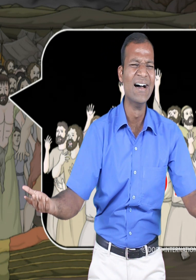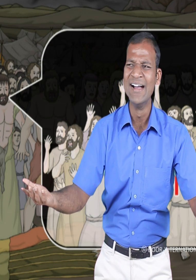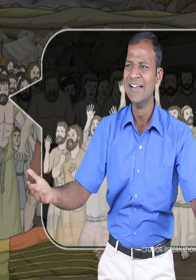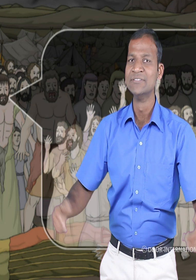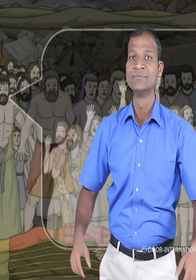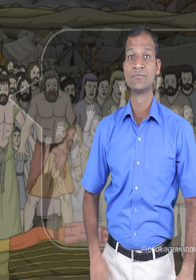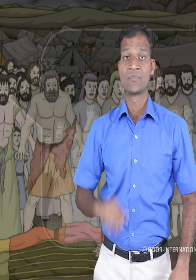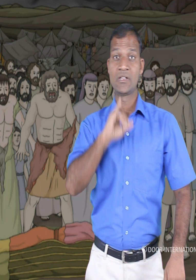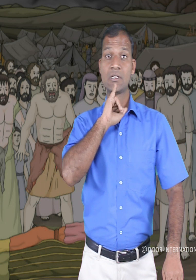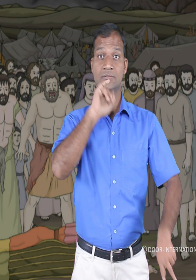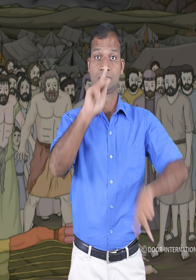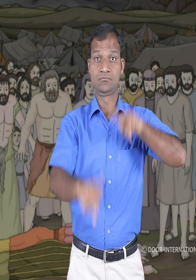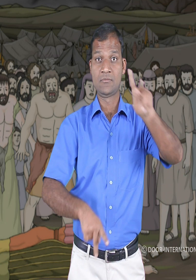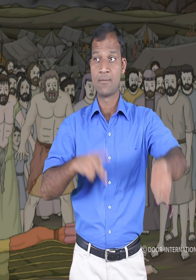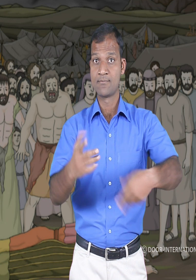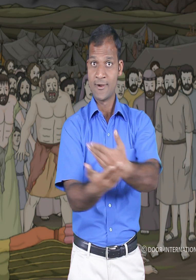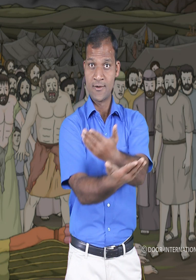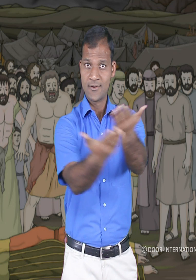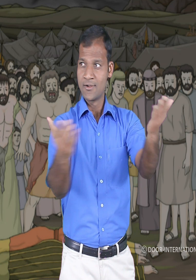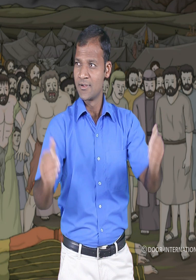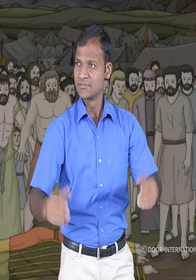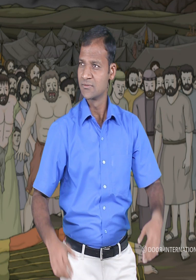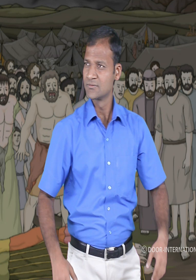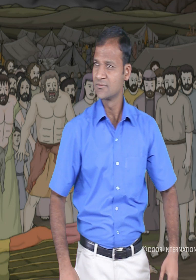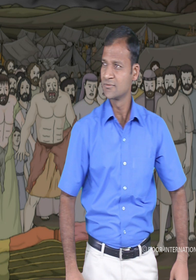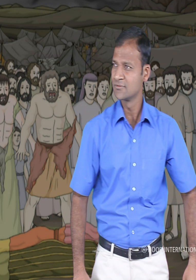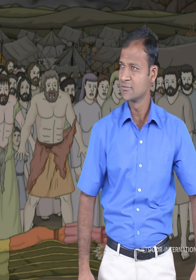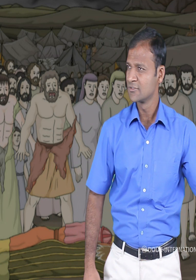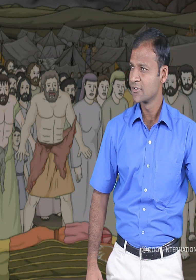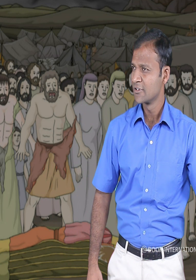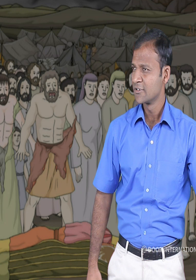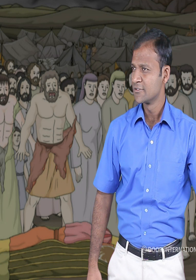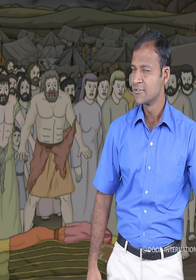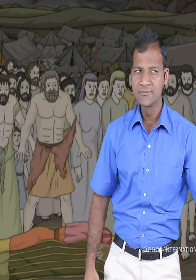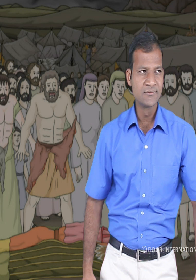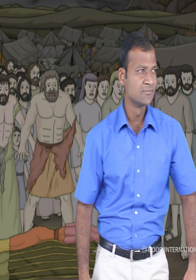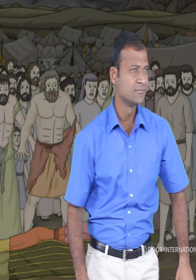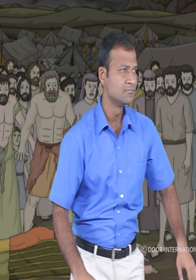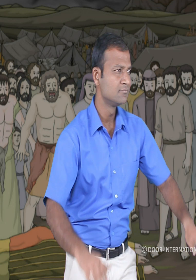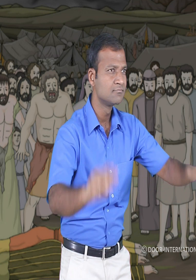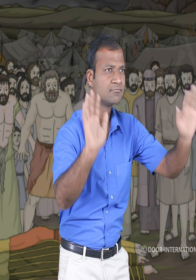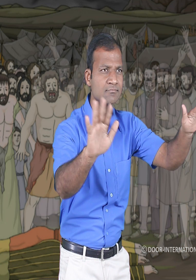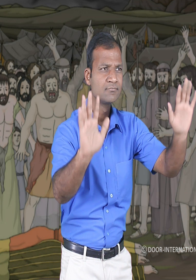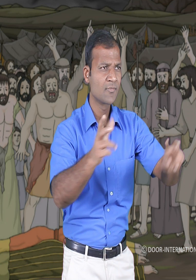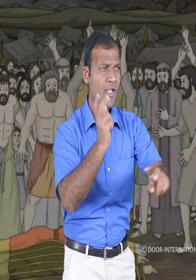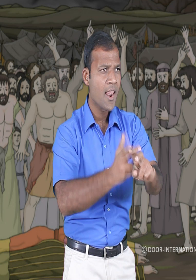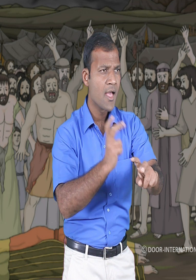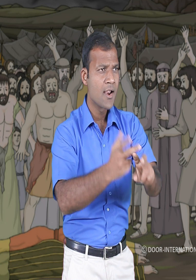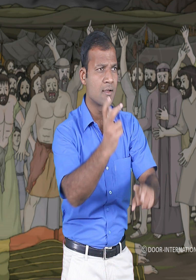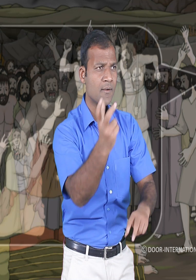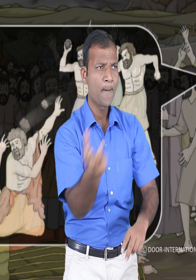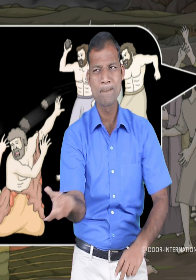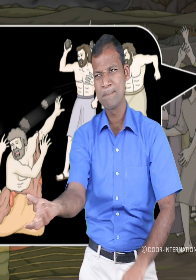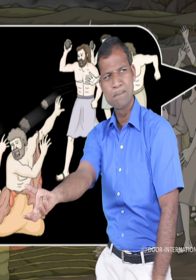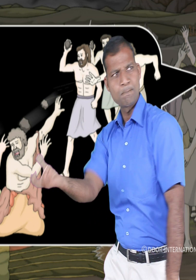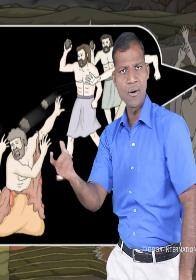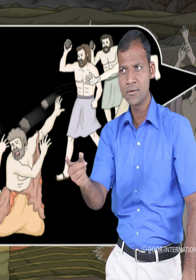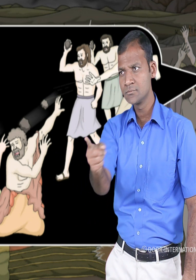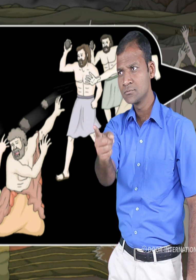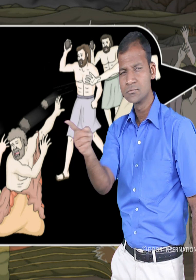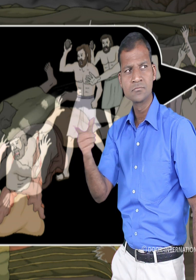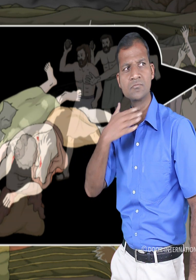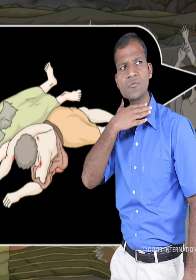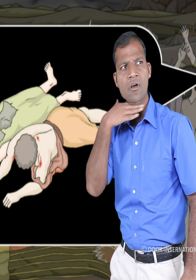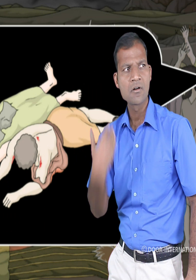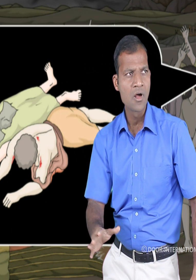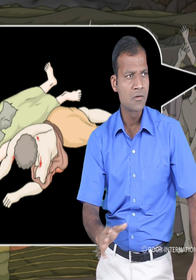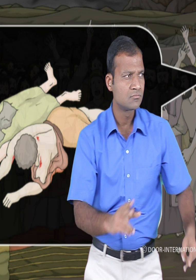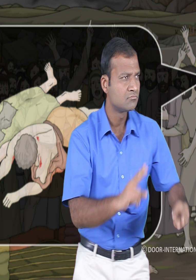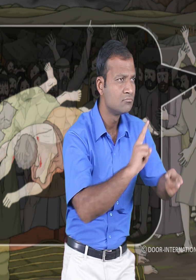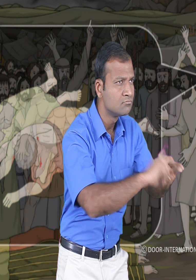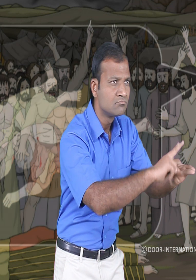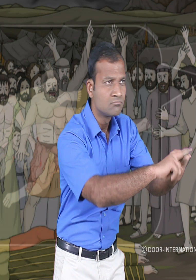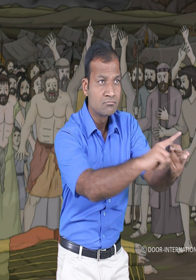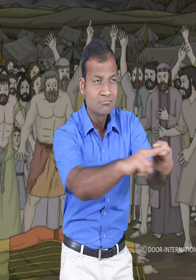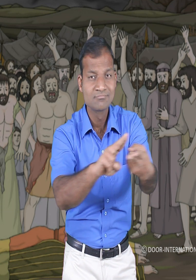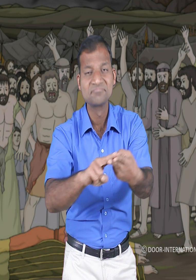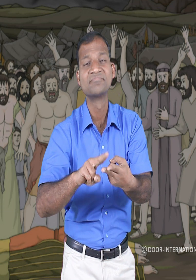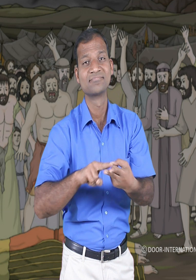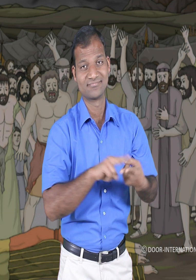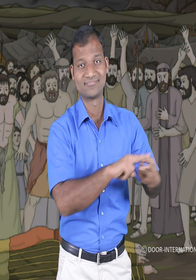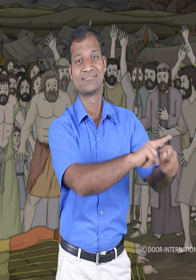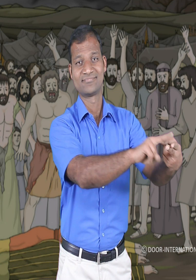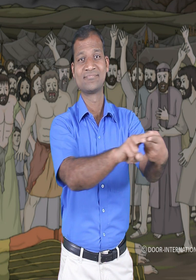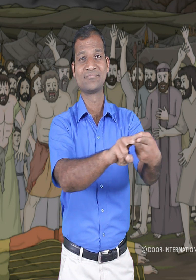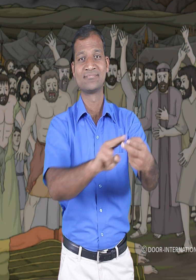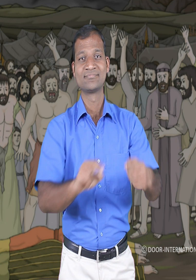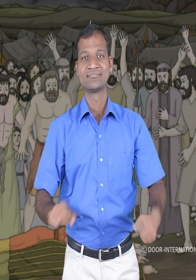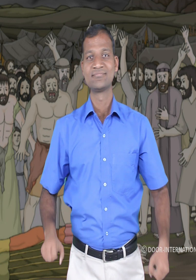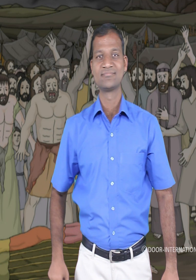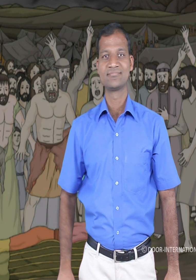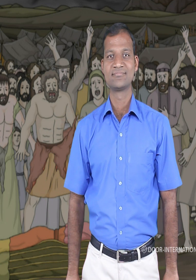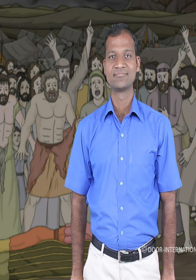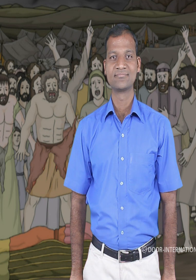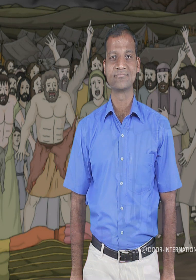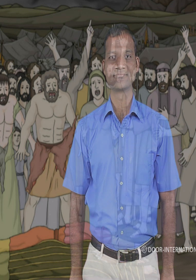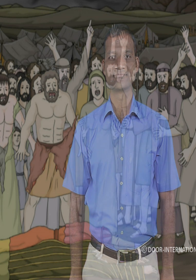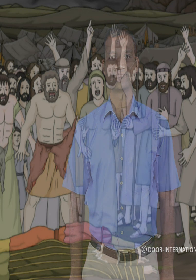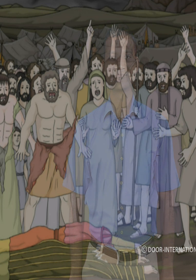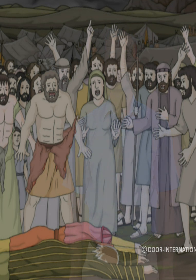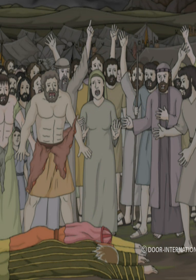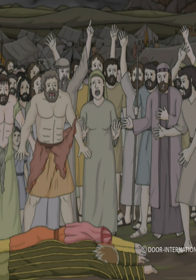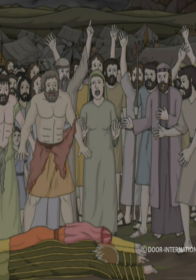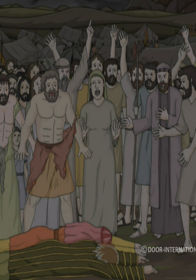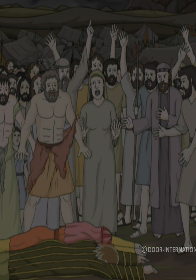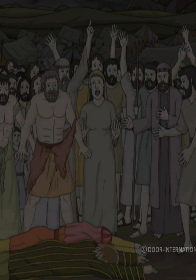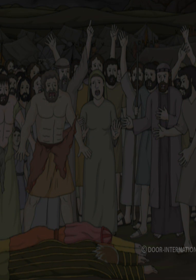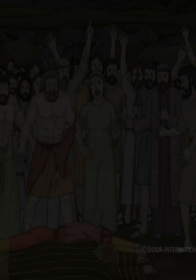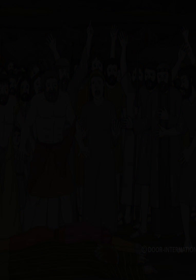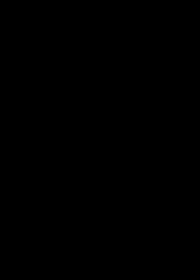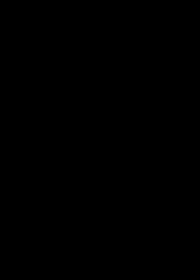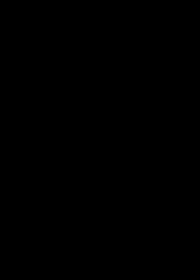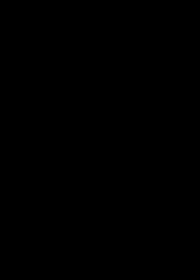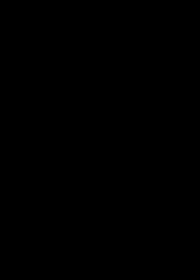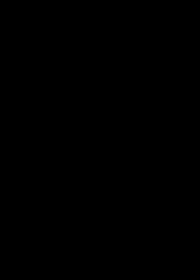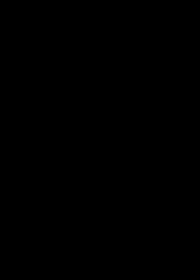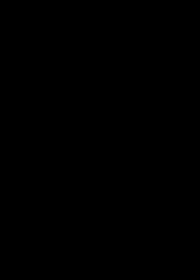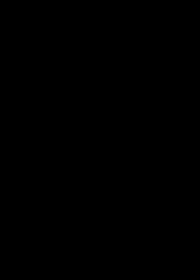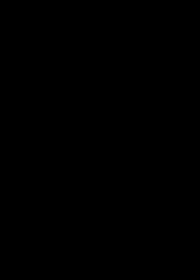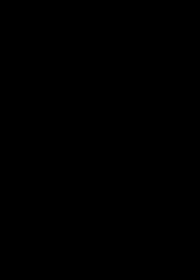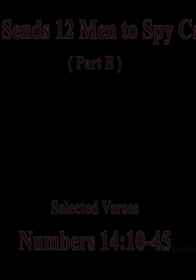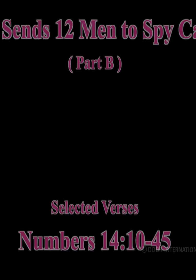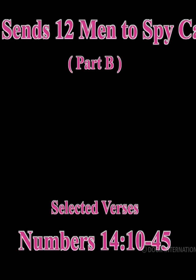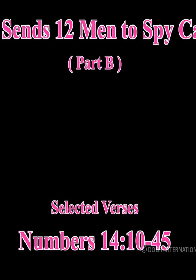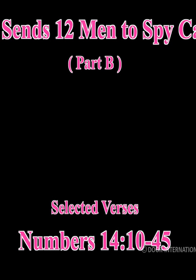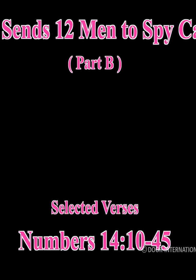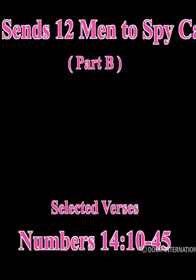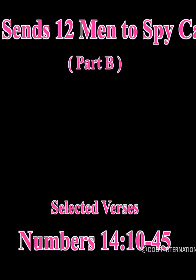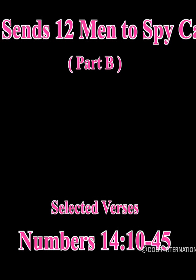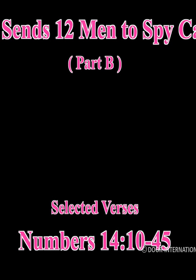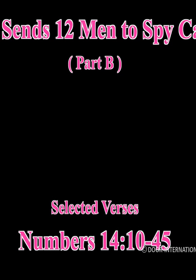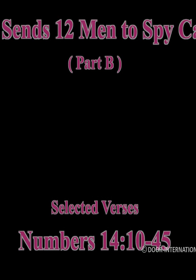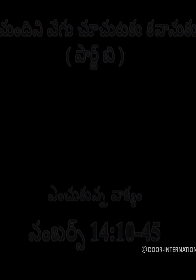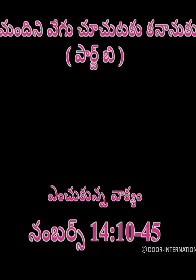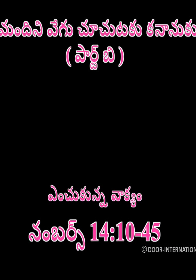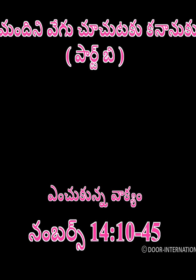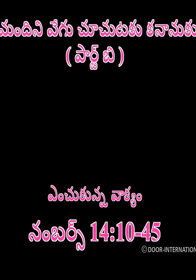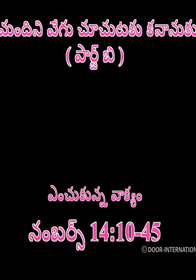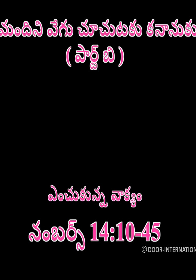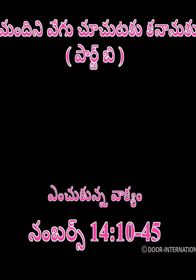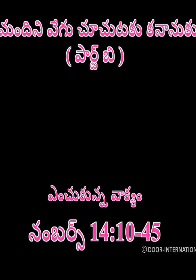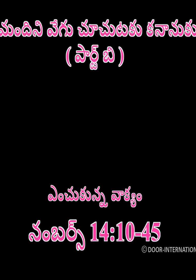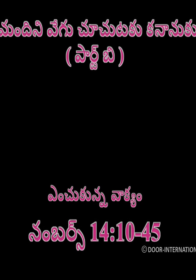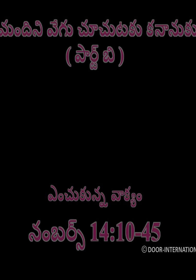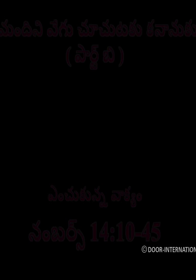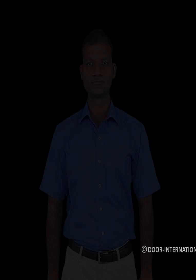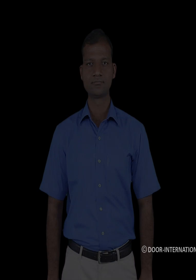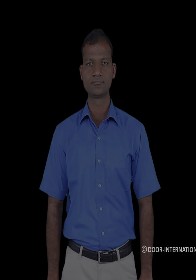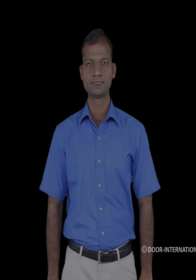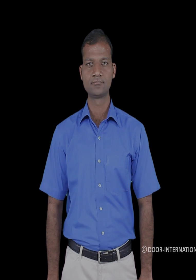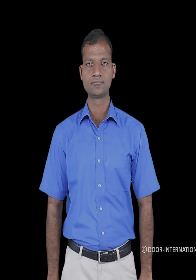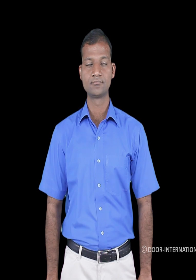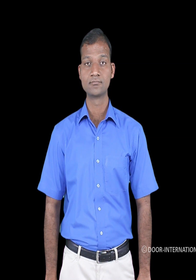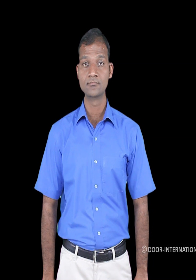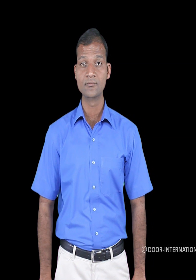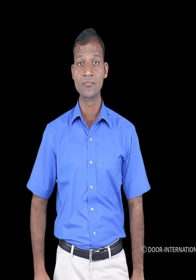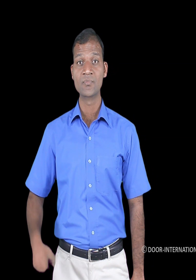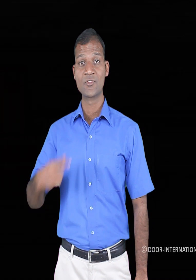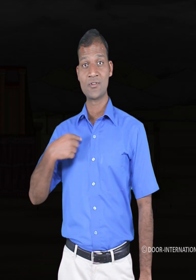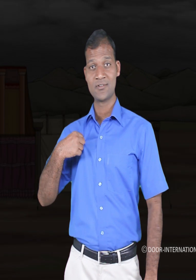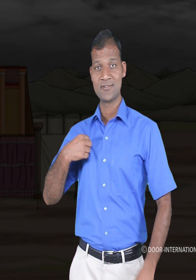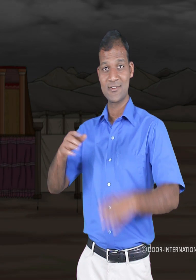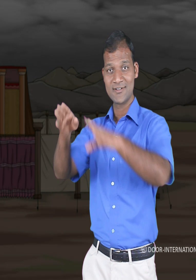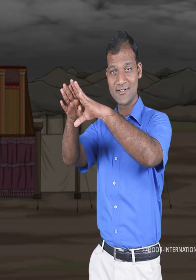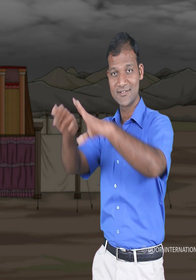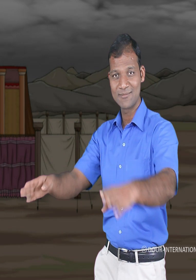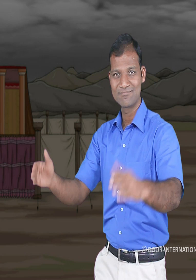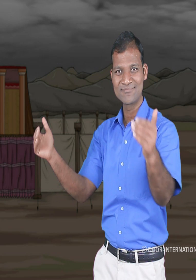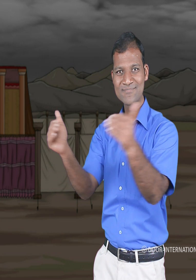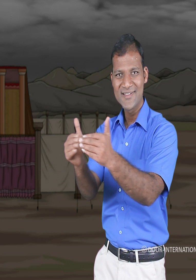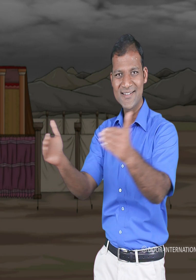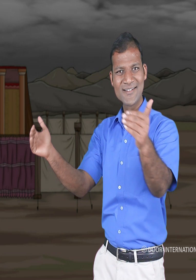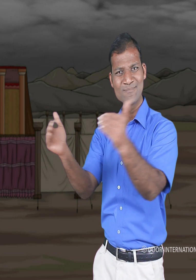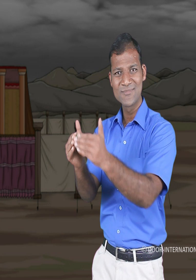But the whole congregation threatened to stone Joshua and Caleb.